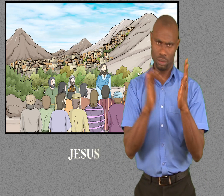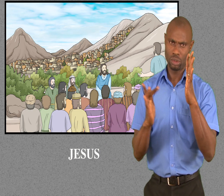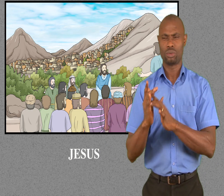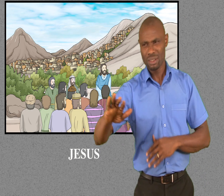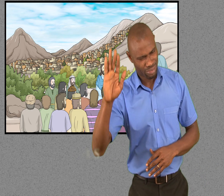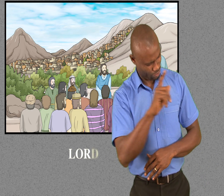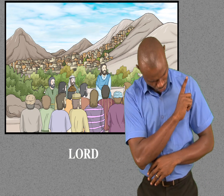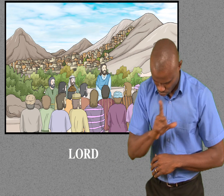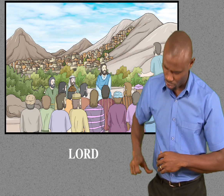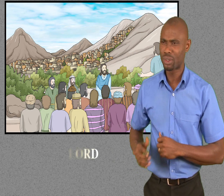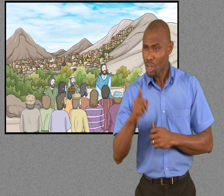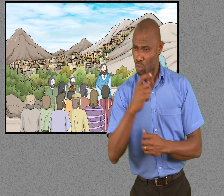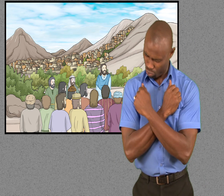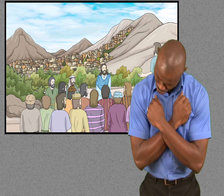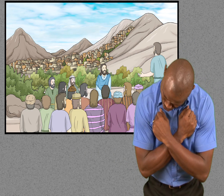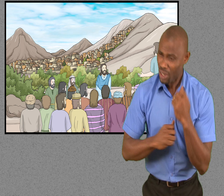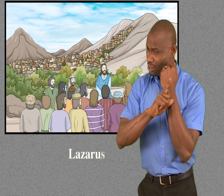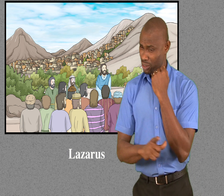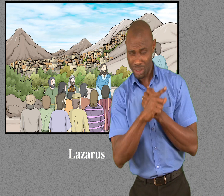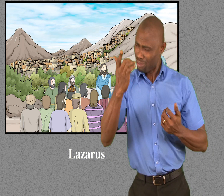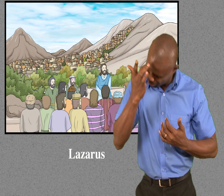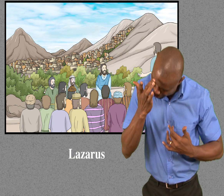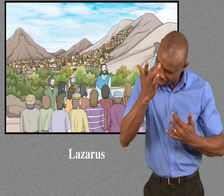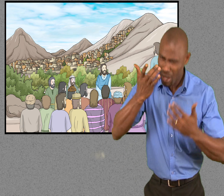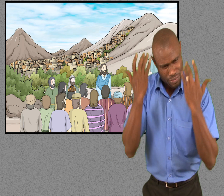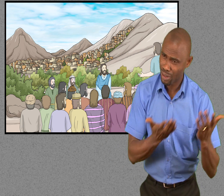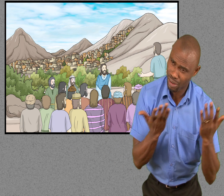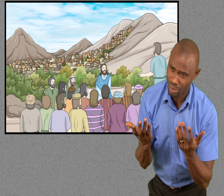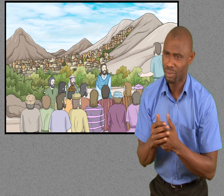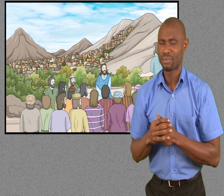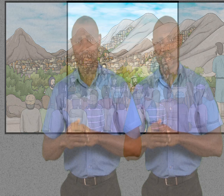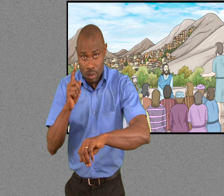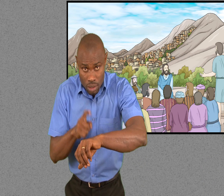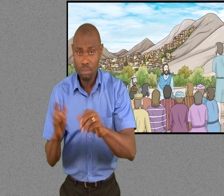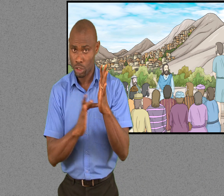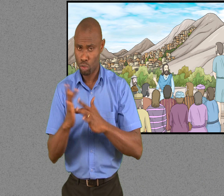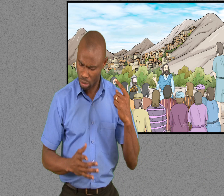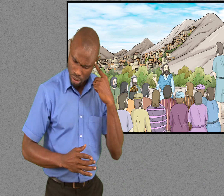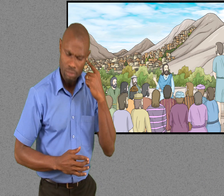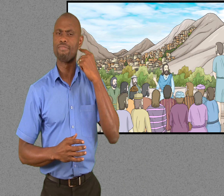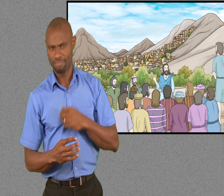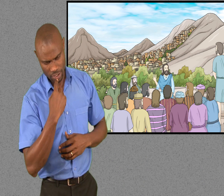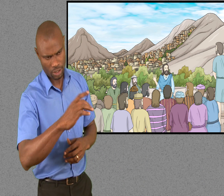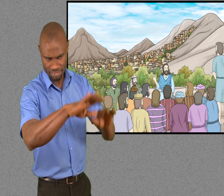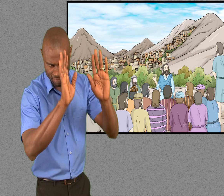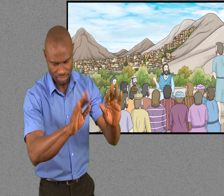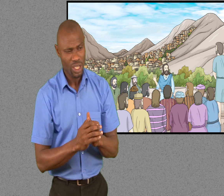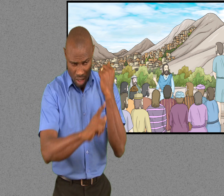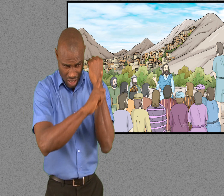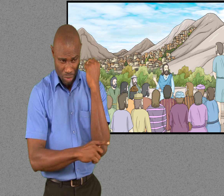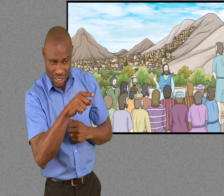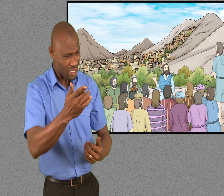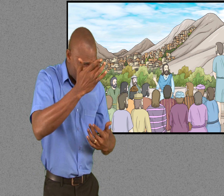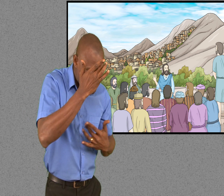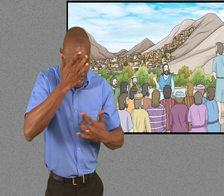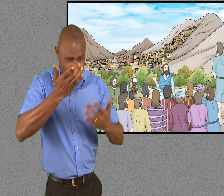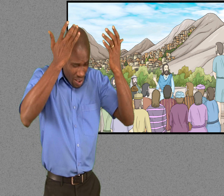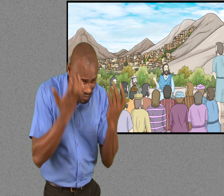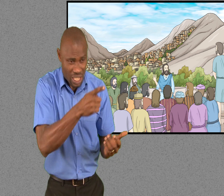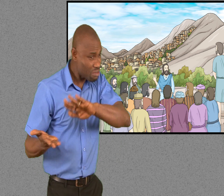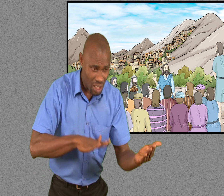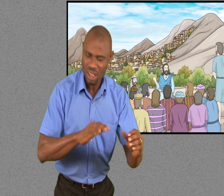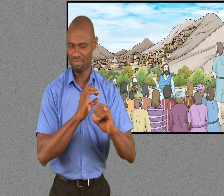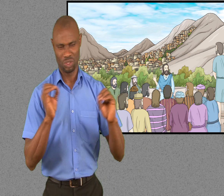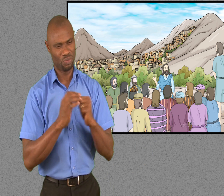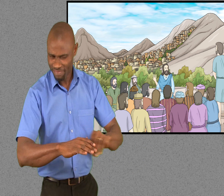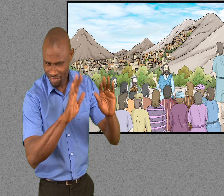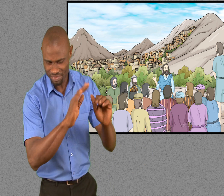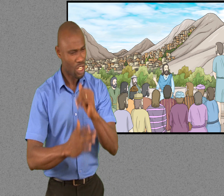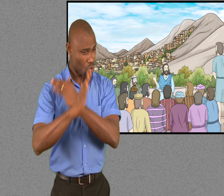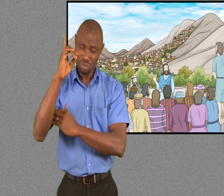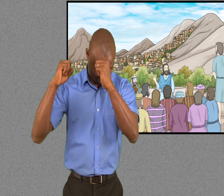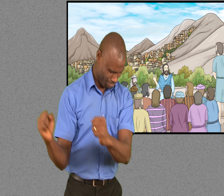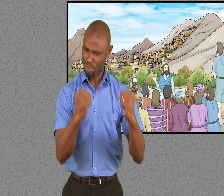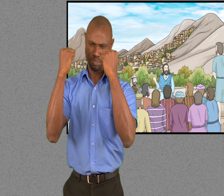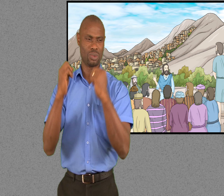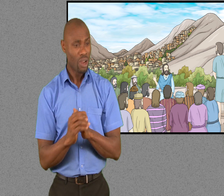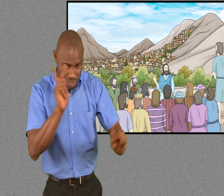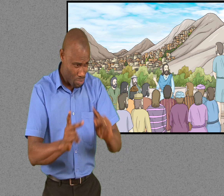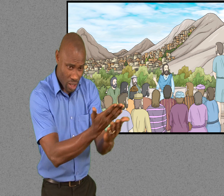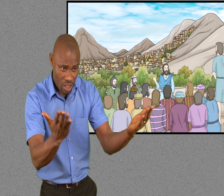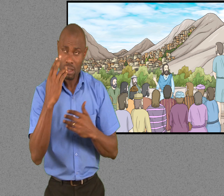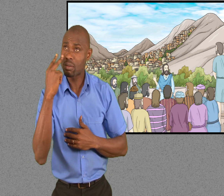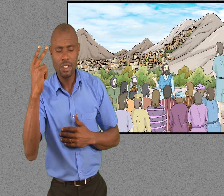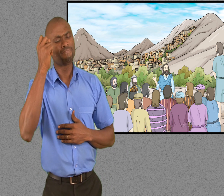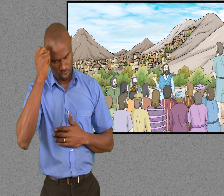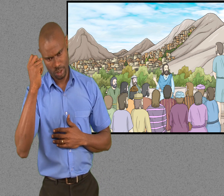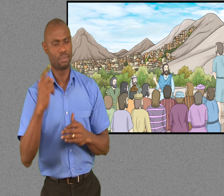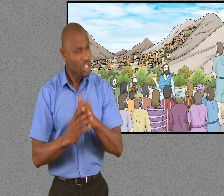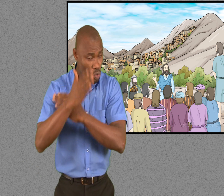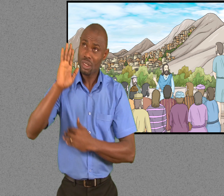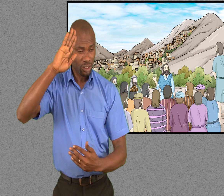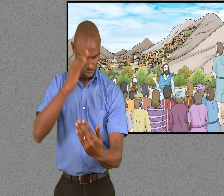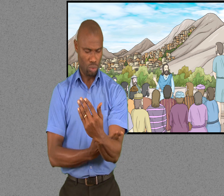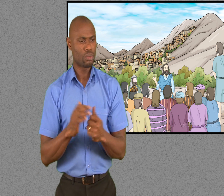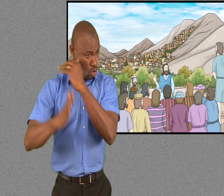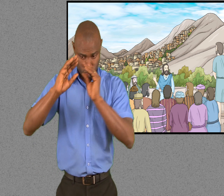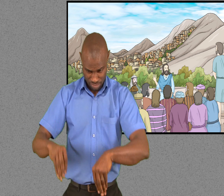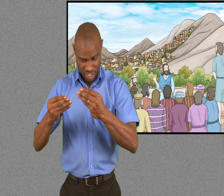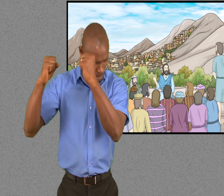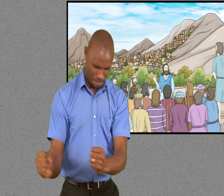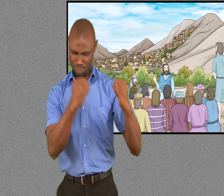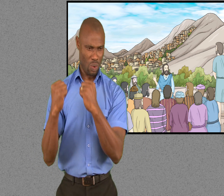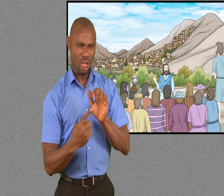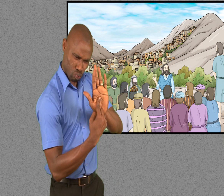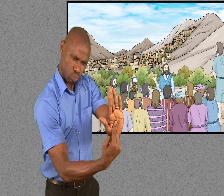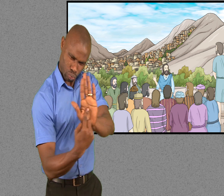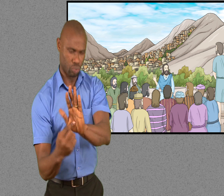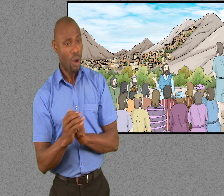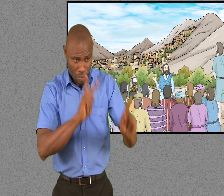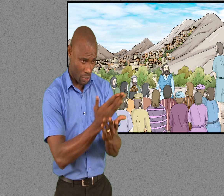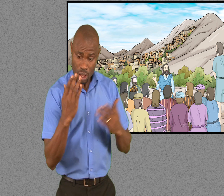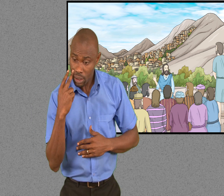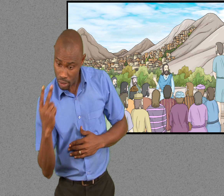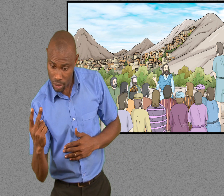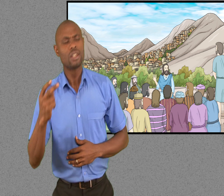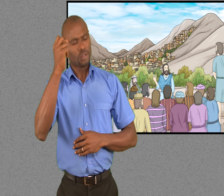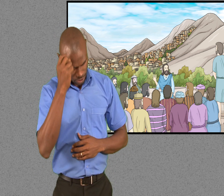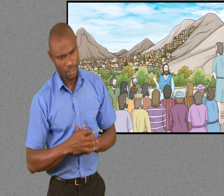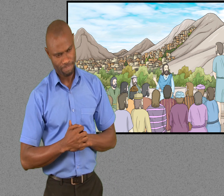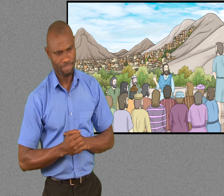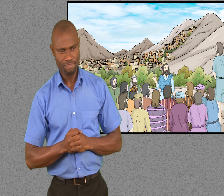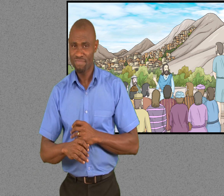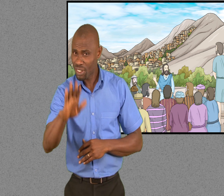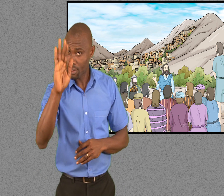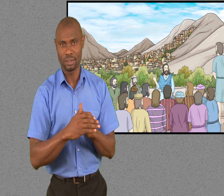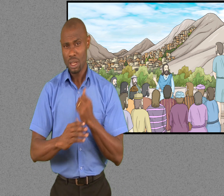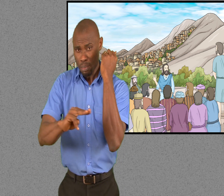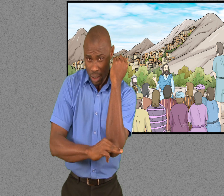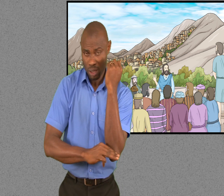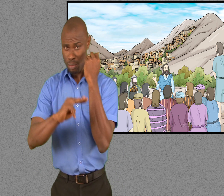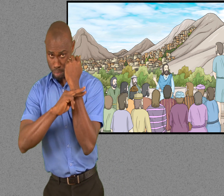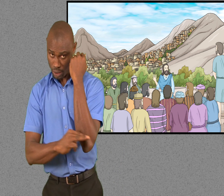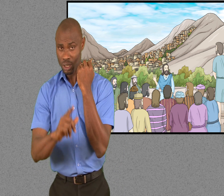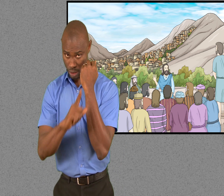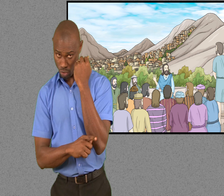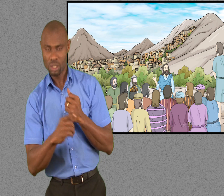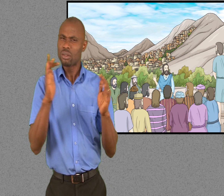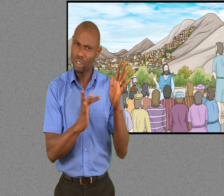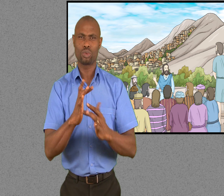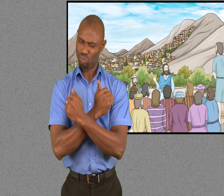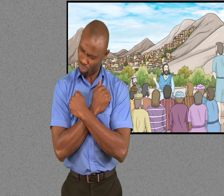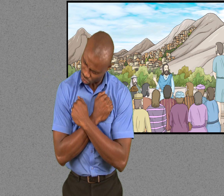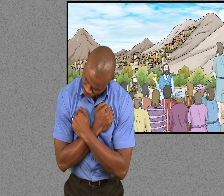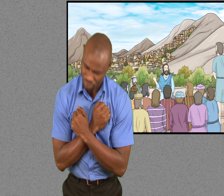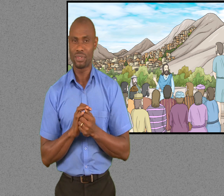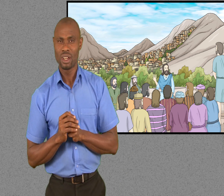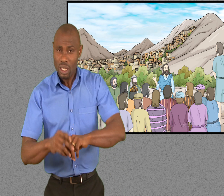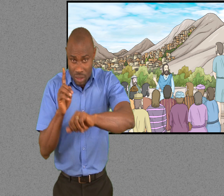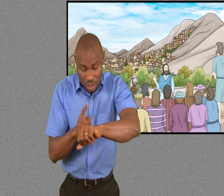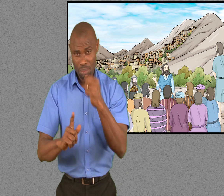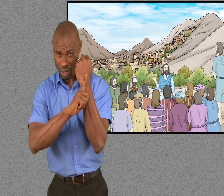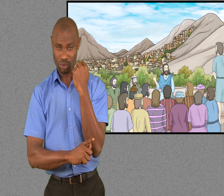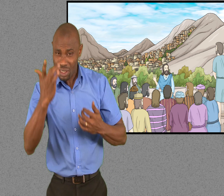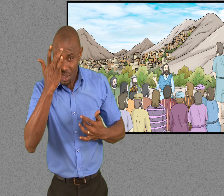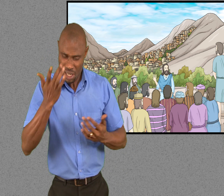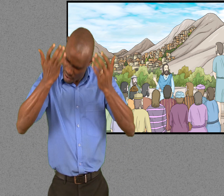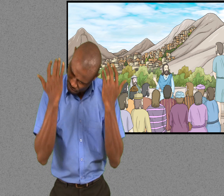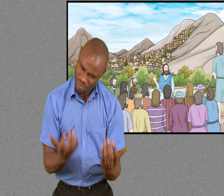When Jesus heard this, He said, “This sickness will not end in death. No, it is for the glory of God, so that the Son of God may be glorified through it.” Now Jesus loved Martha and her sister and Lazarus.